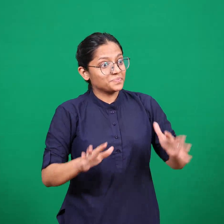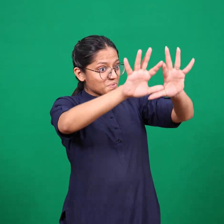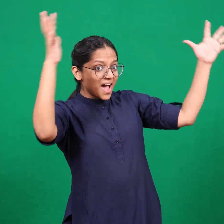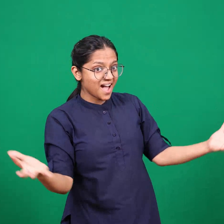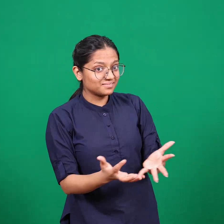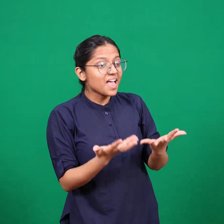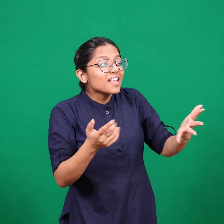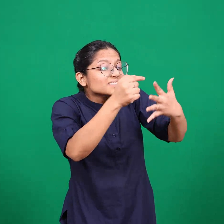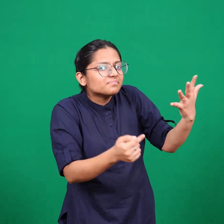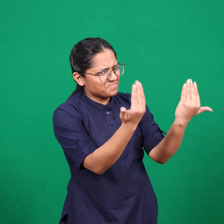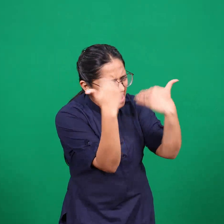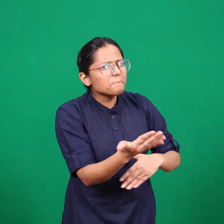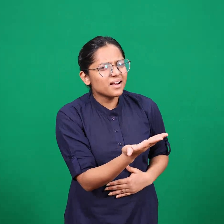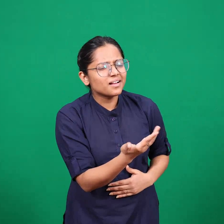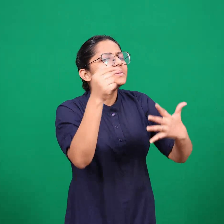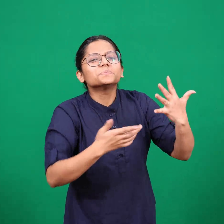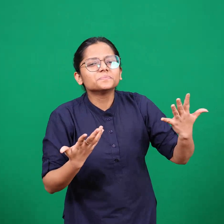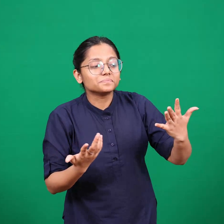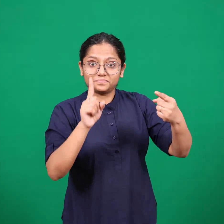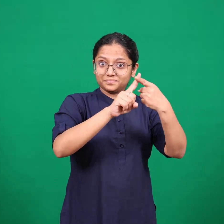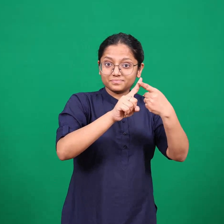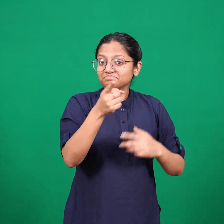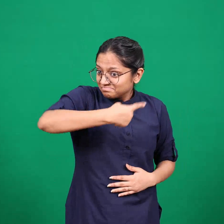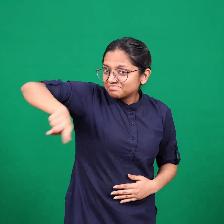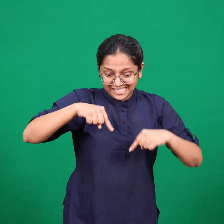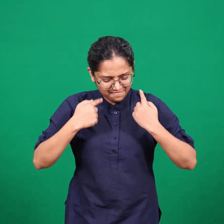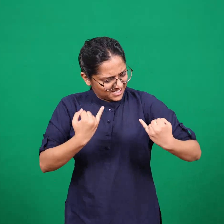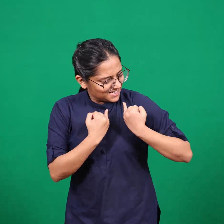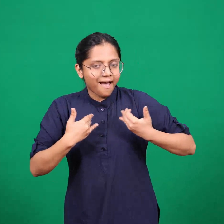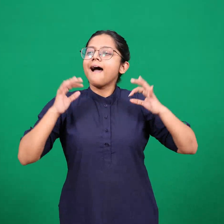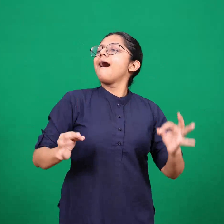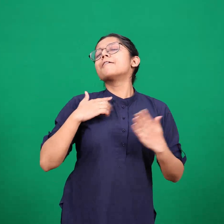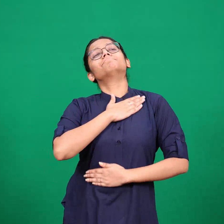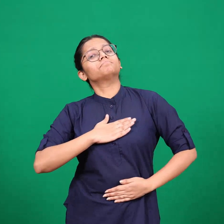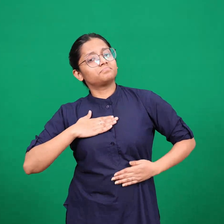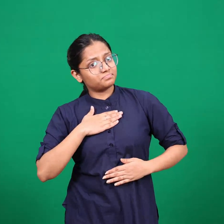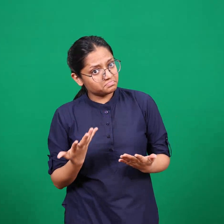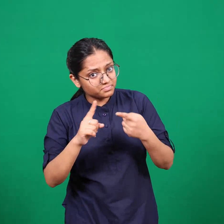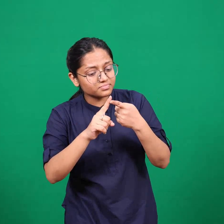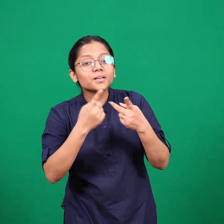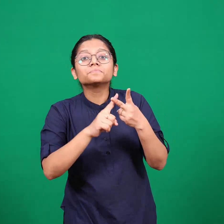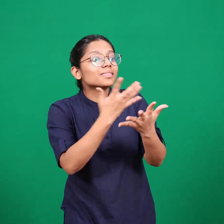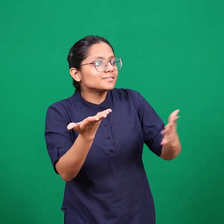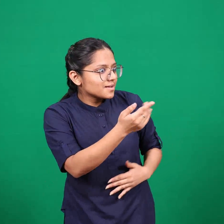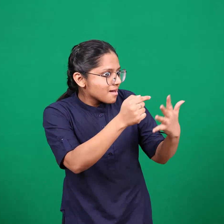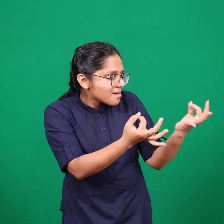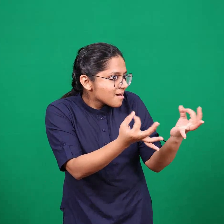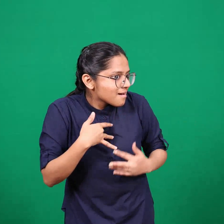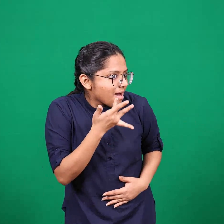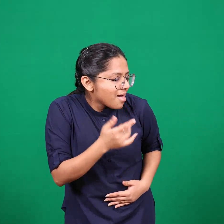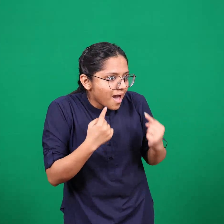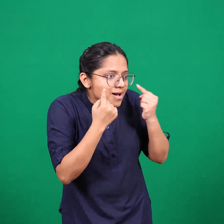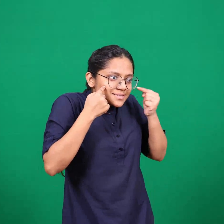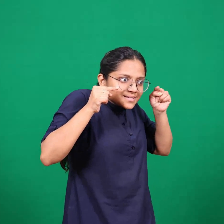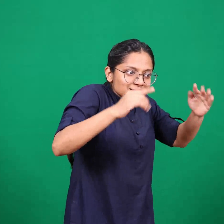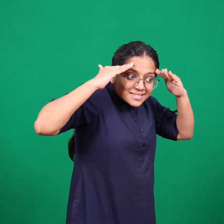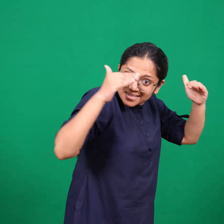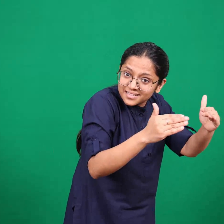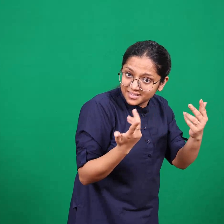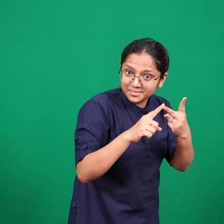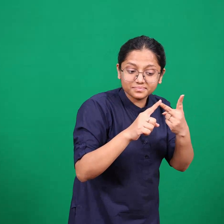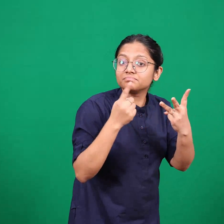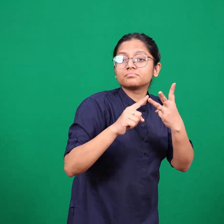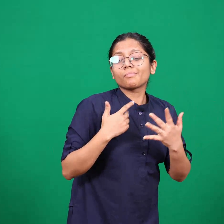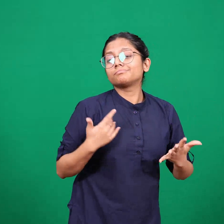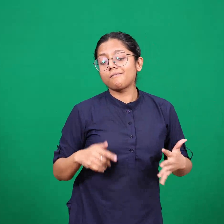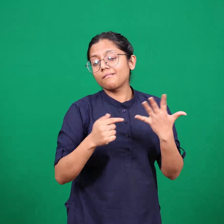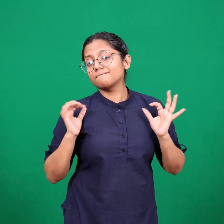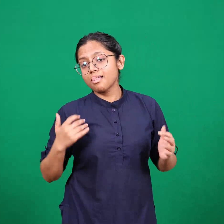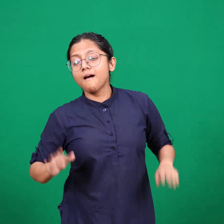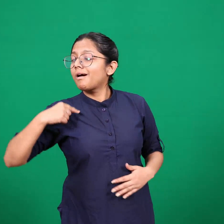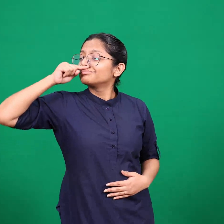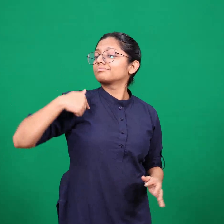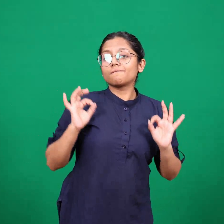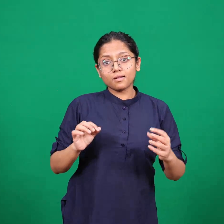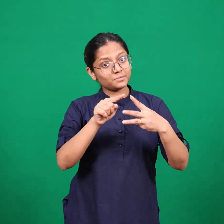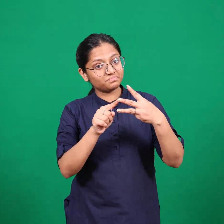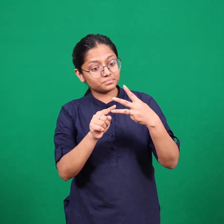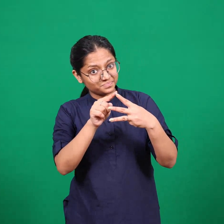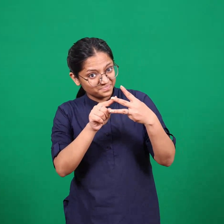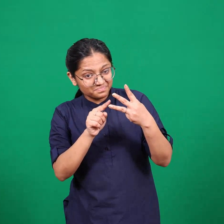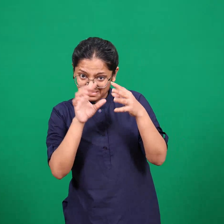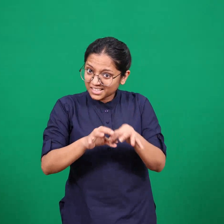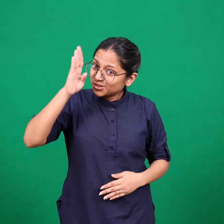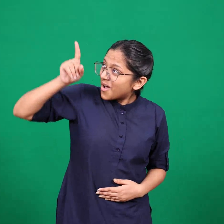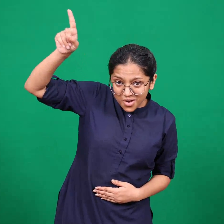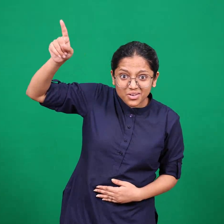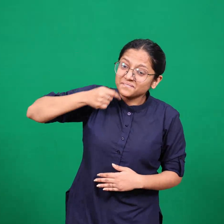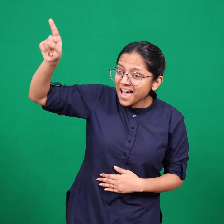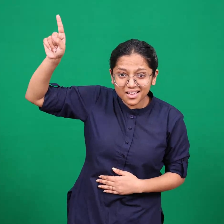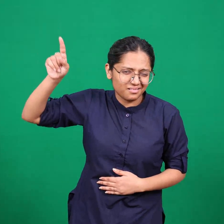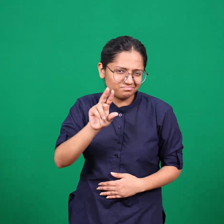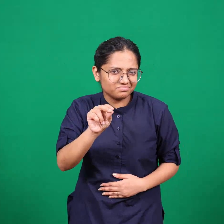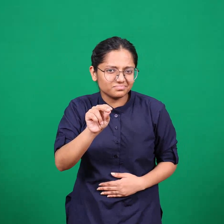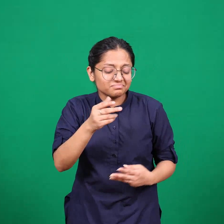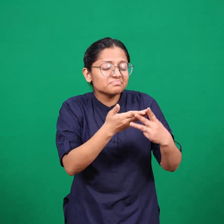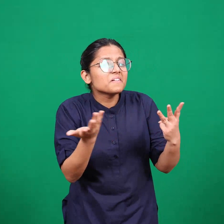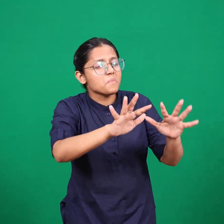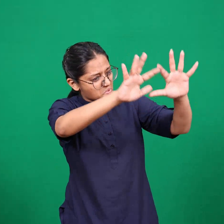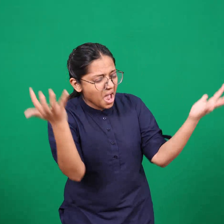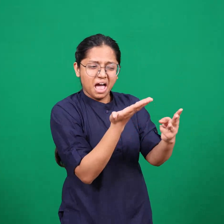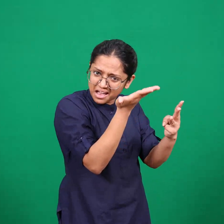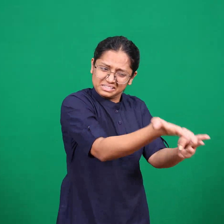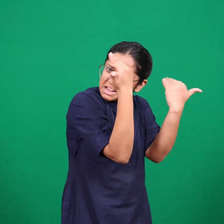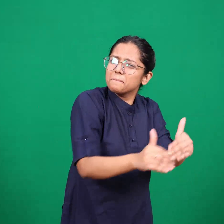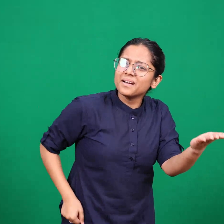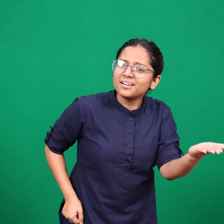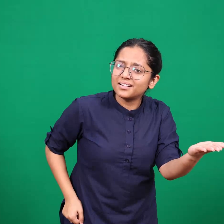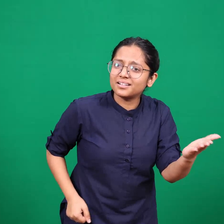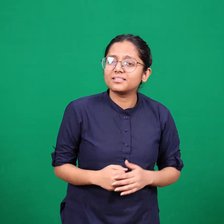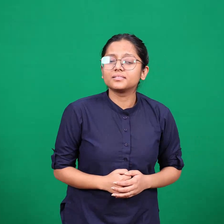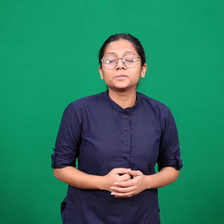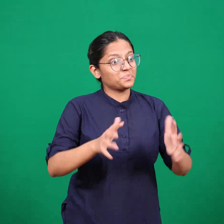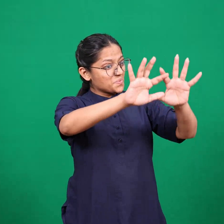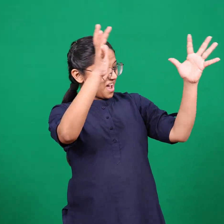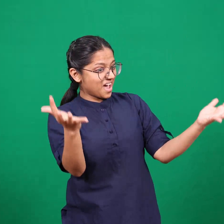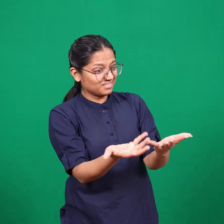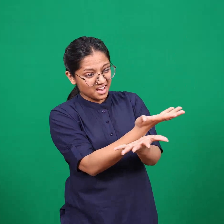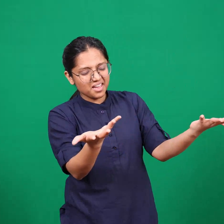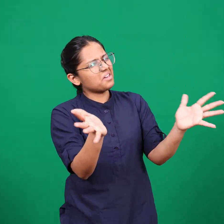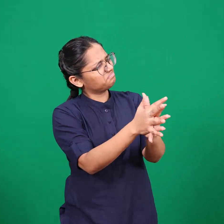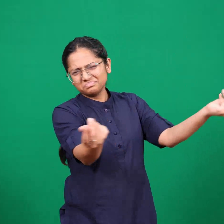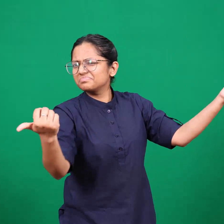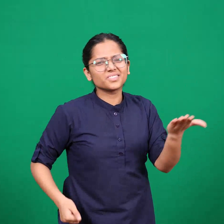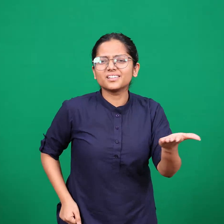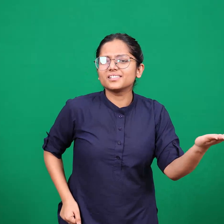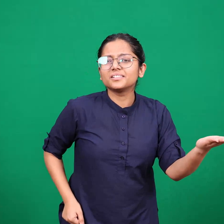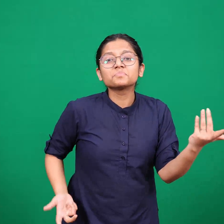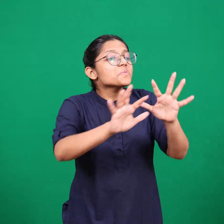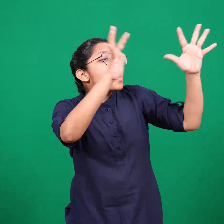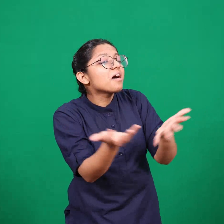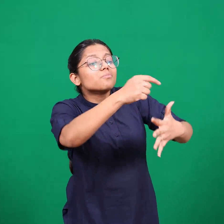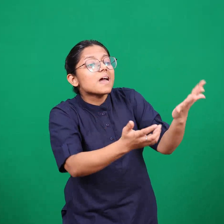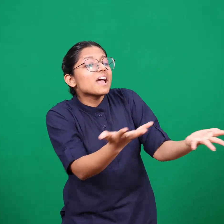For all that is in the world- the desires of the flesh, the desires of the eyes, and the pride of life- is not from the Father but from the world.